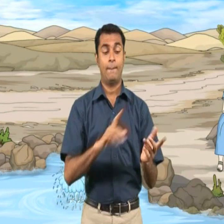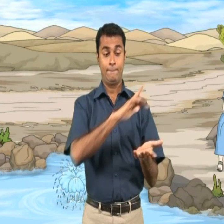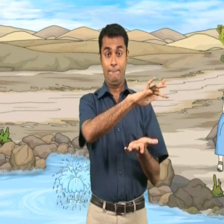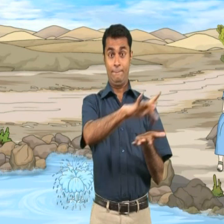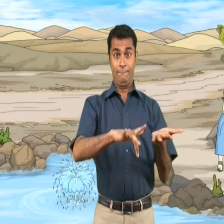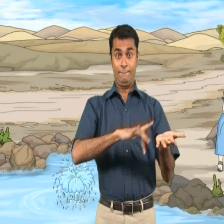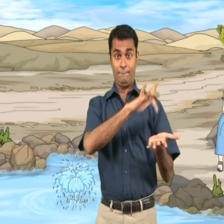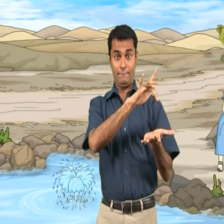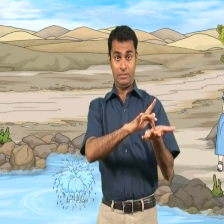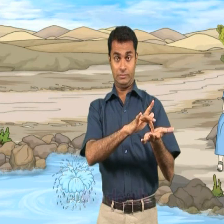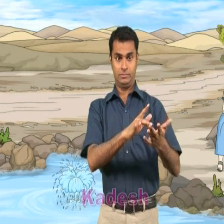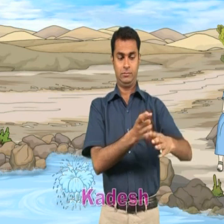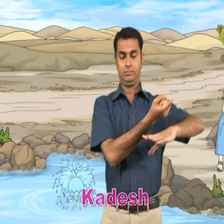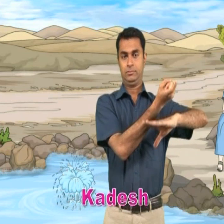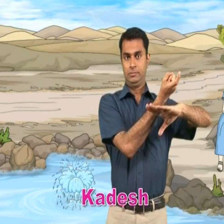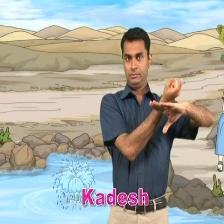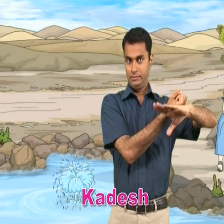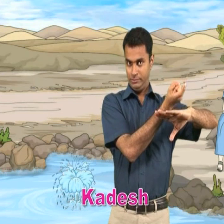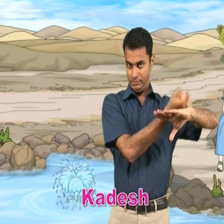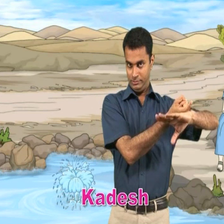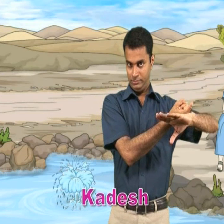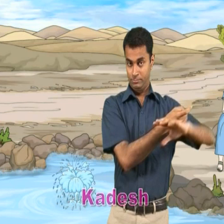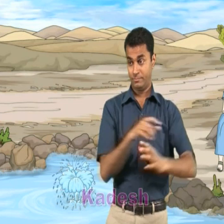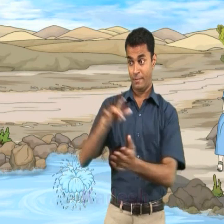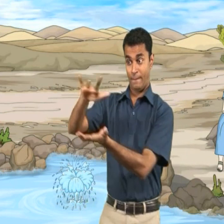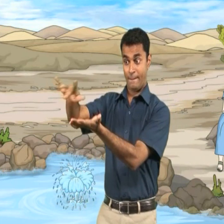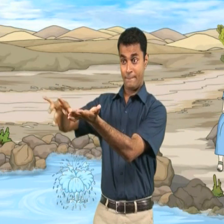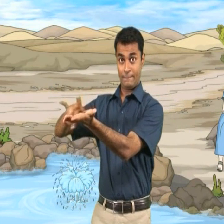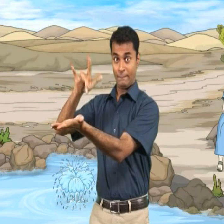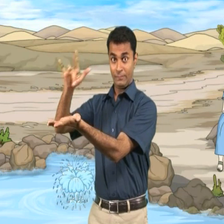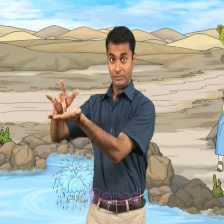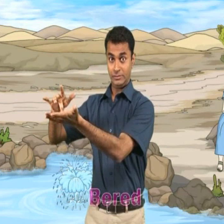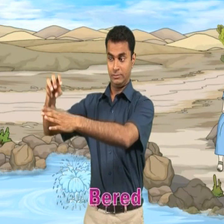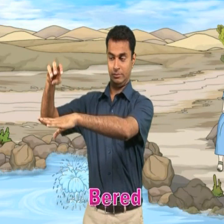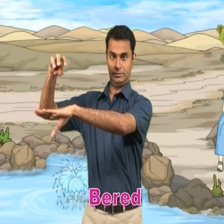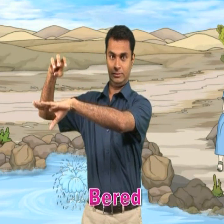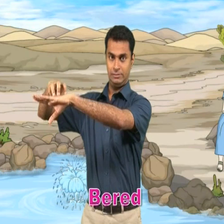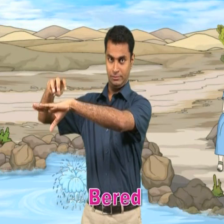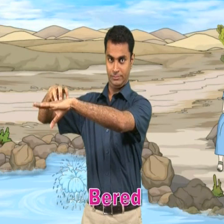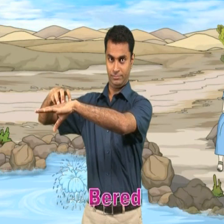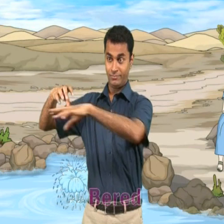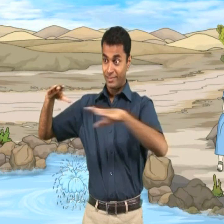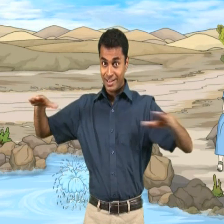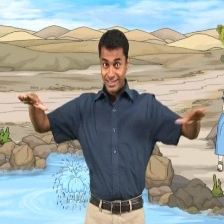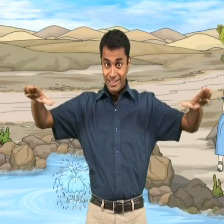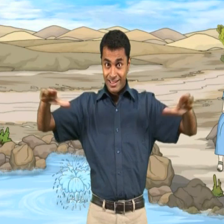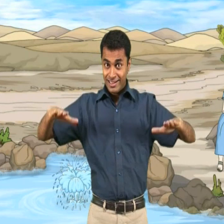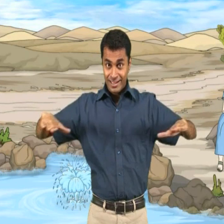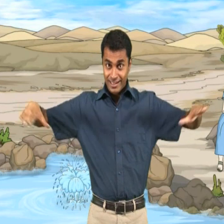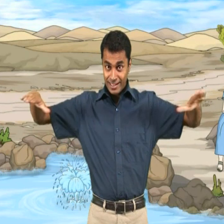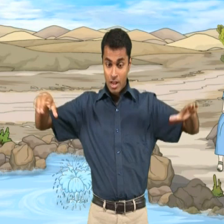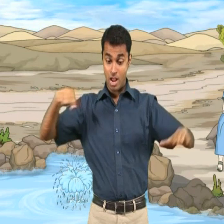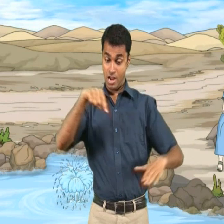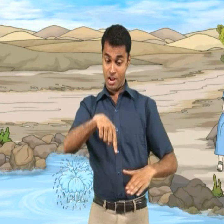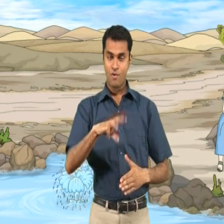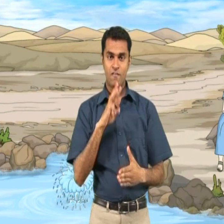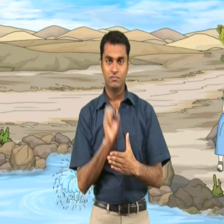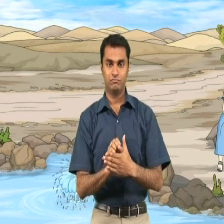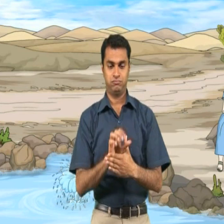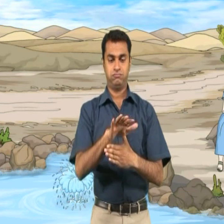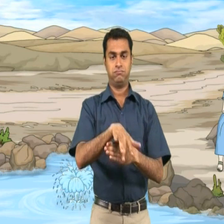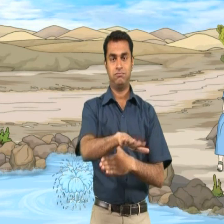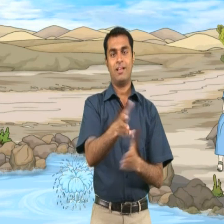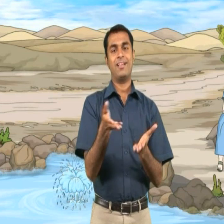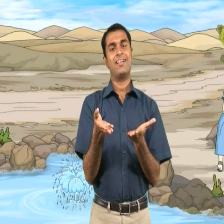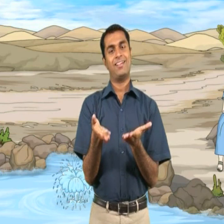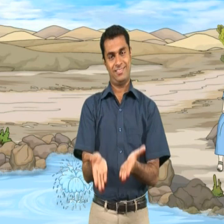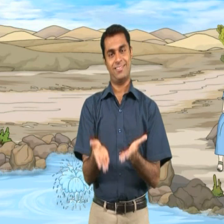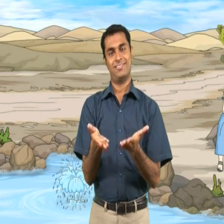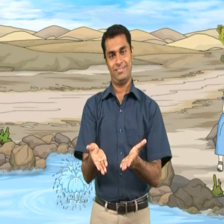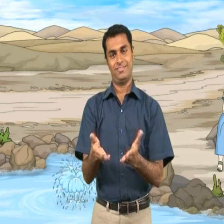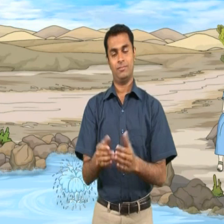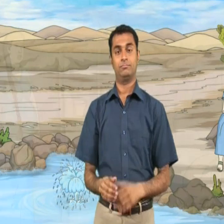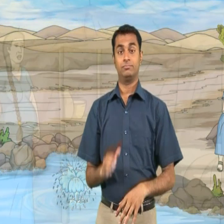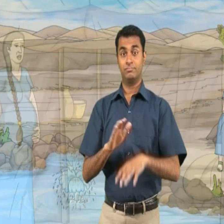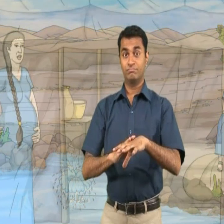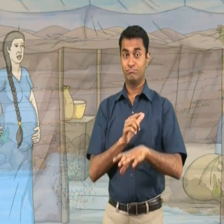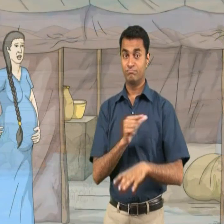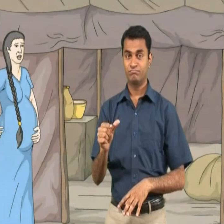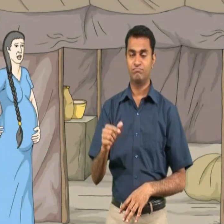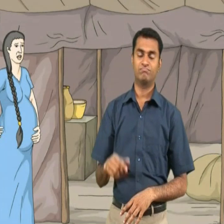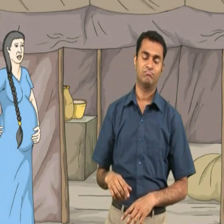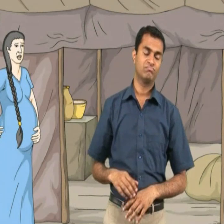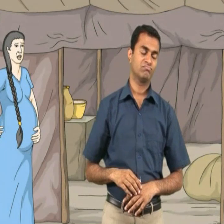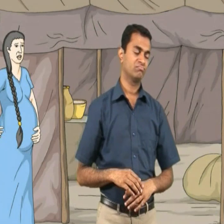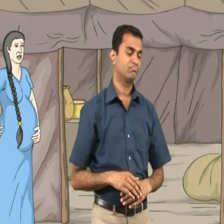It is located between Kadesh and Bered.